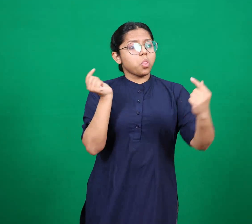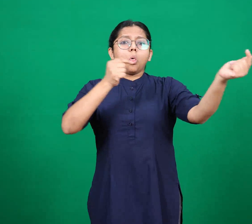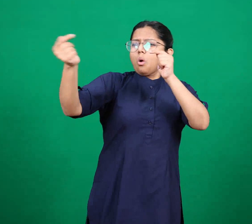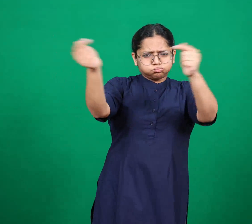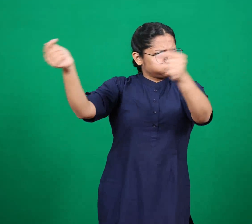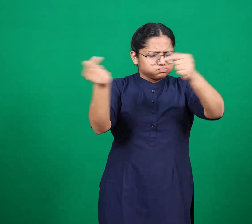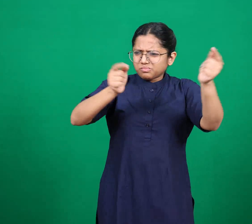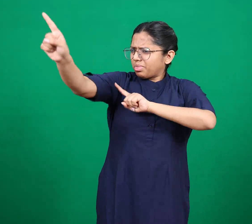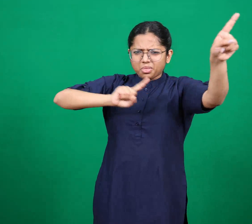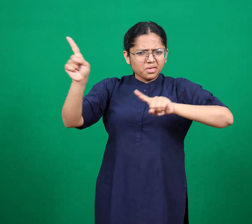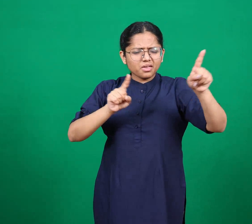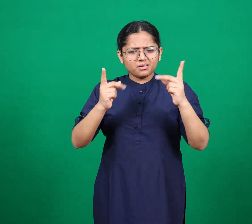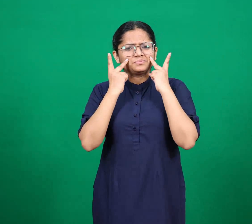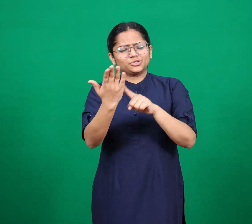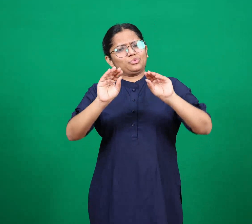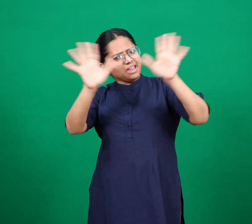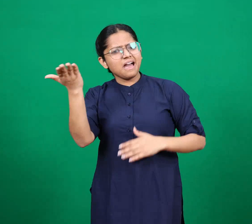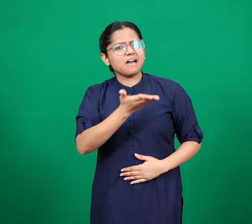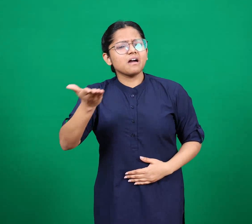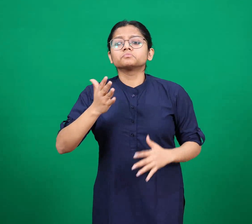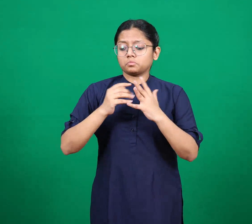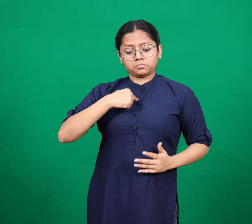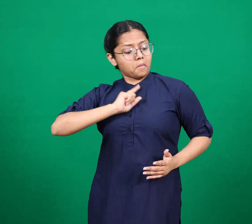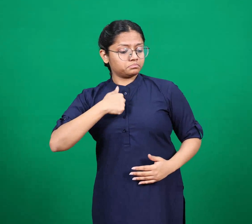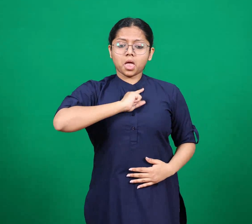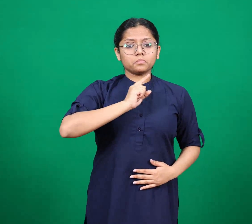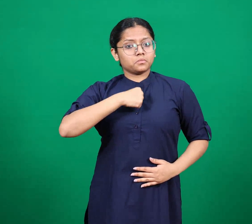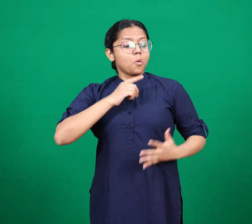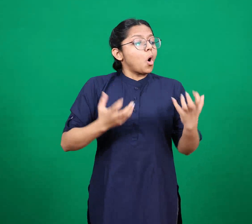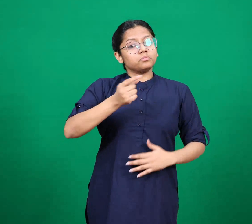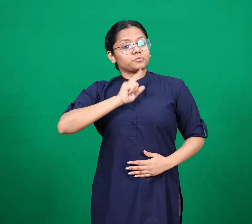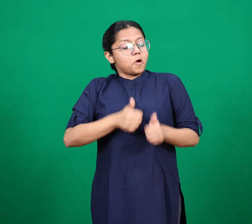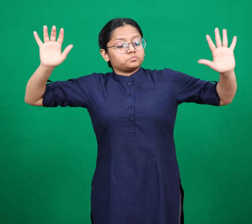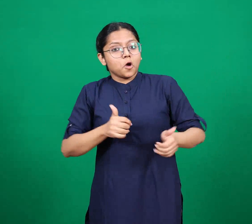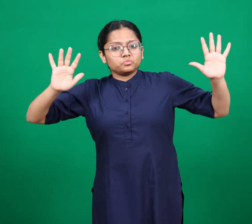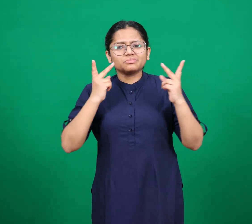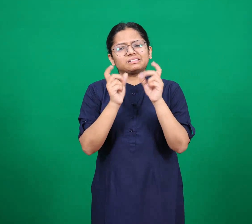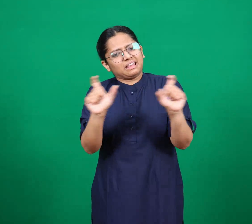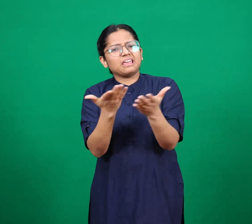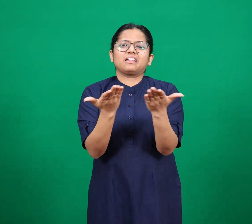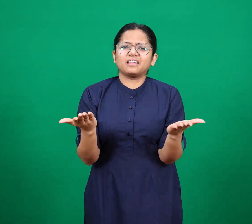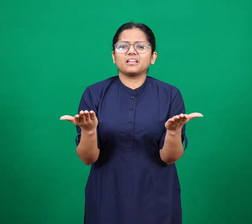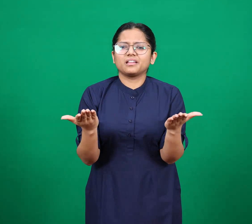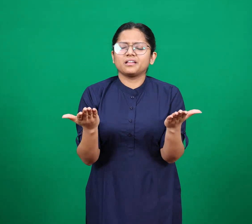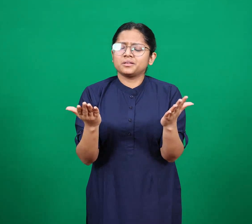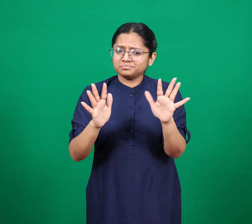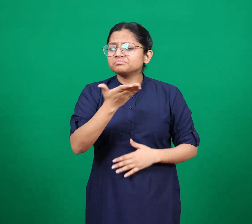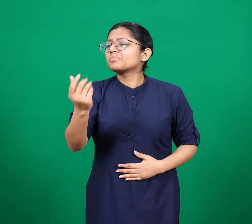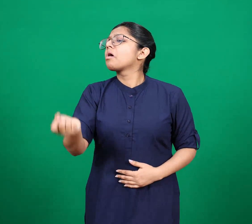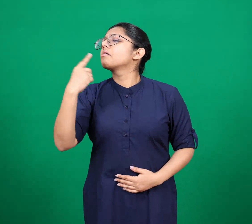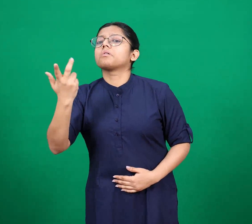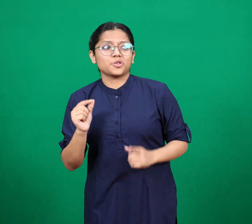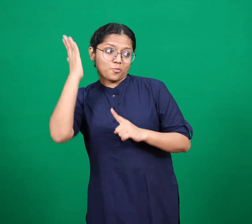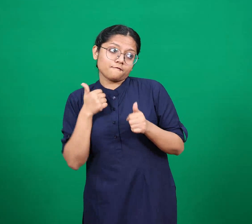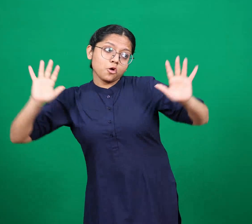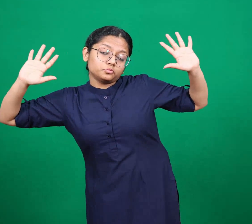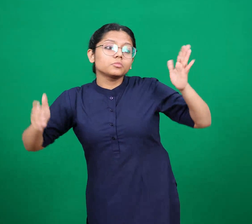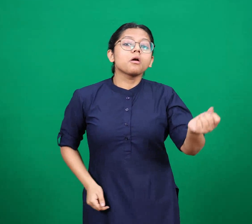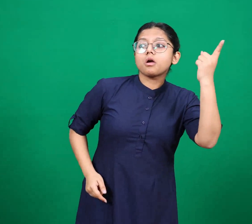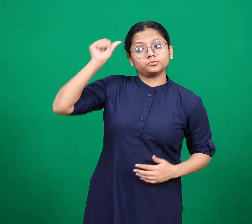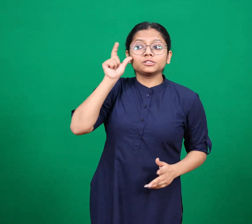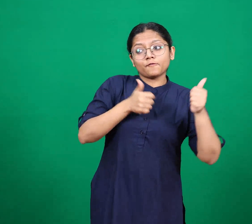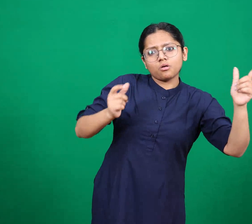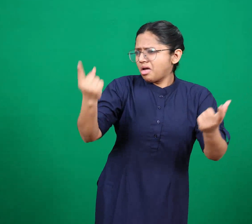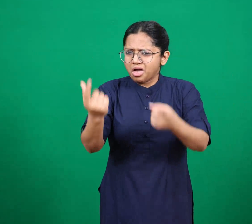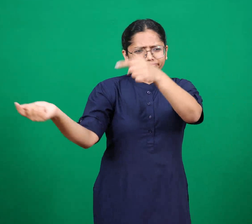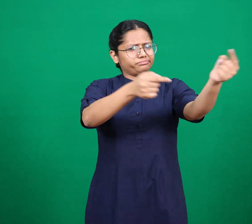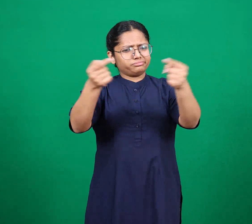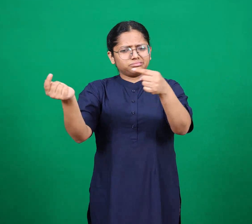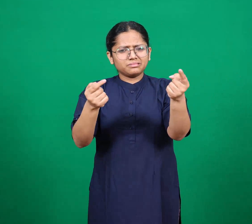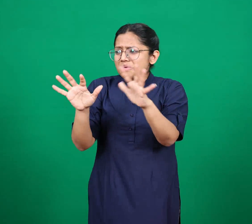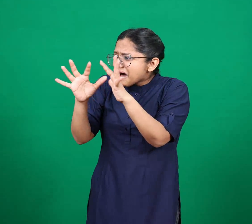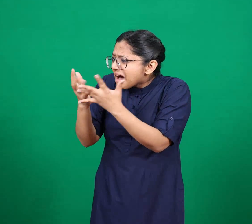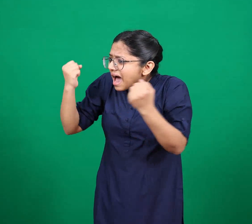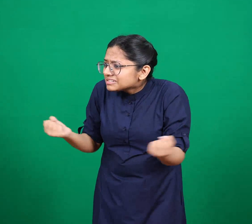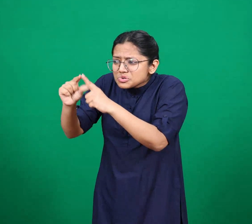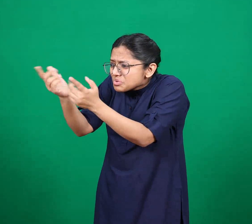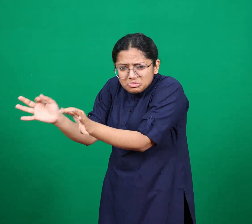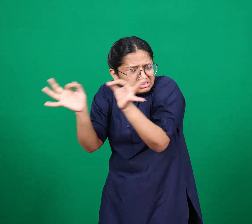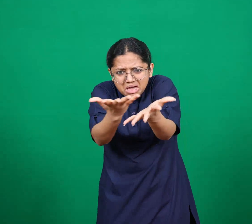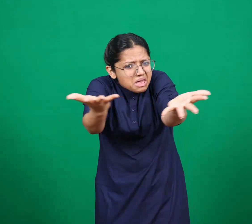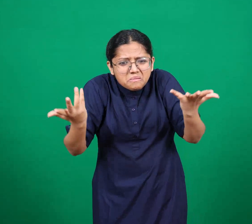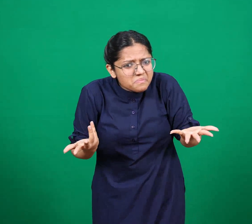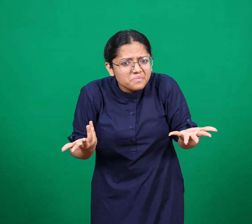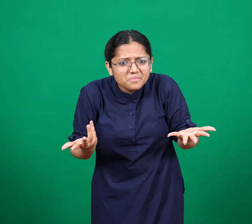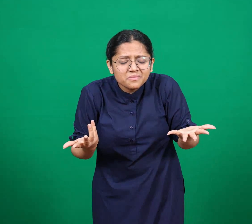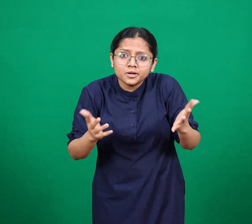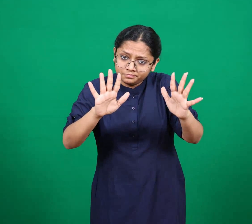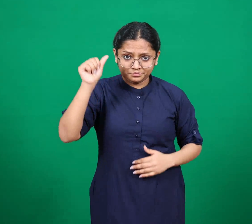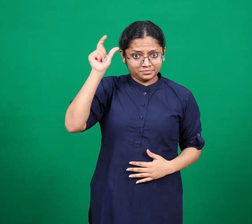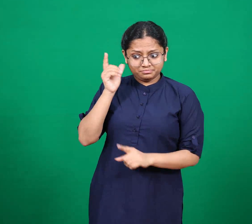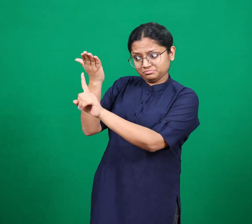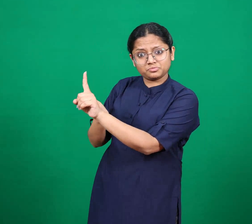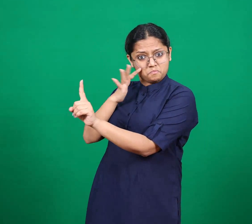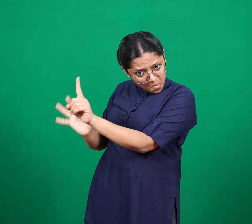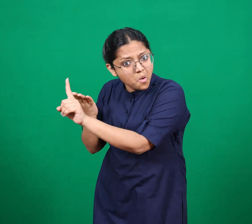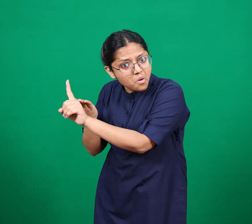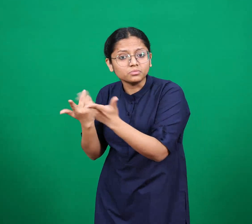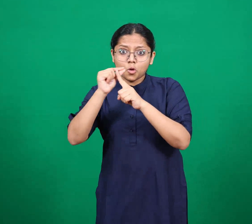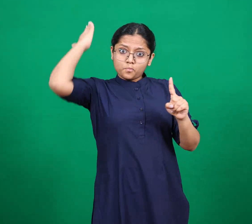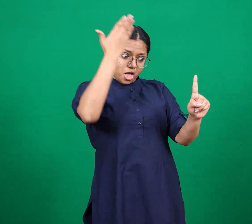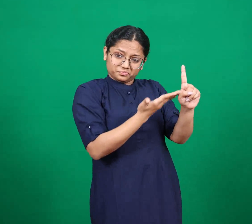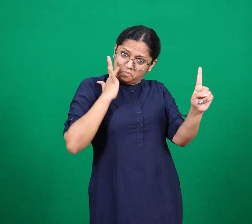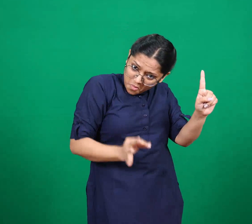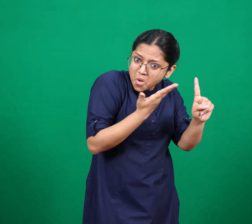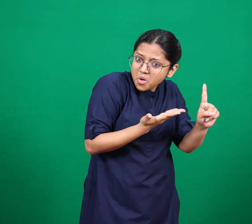For when one of you says, "I follow Paul," and another, "I follow Apollos," are you not mere men?